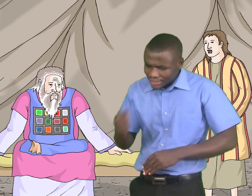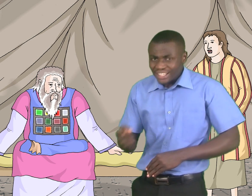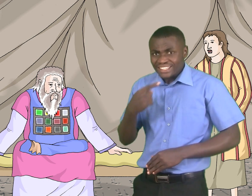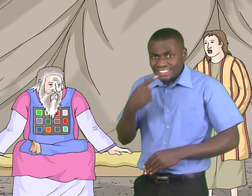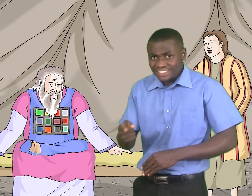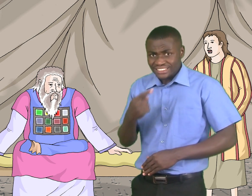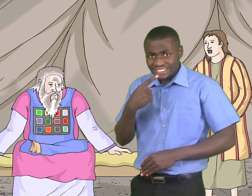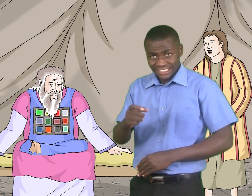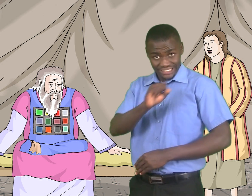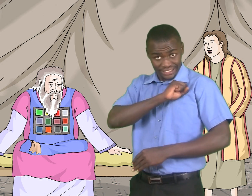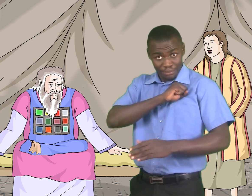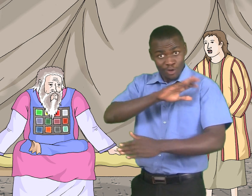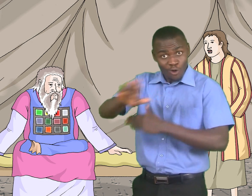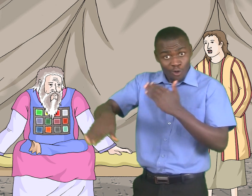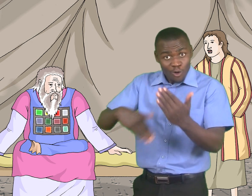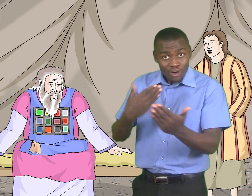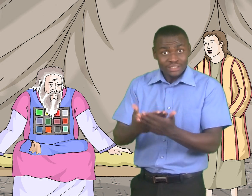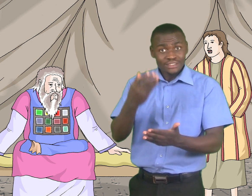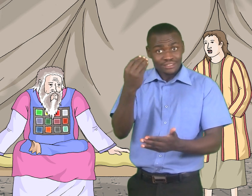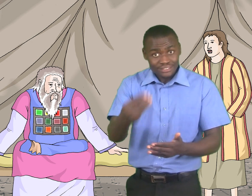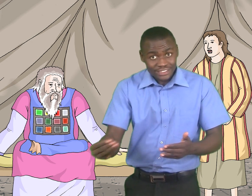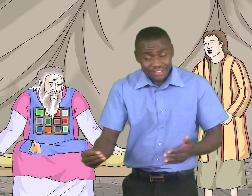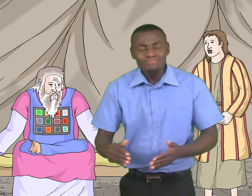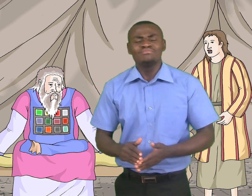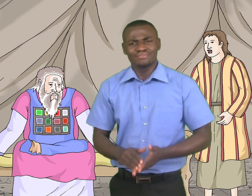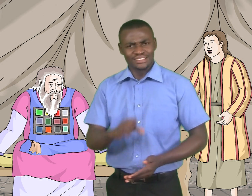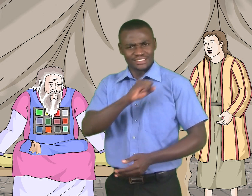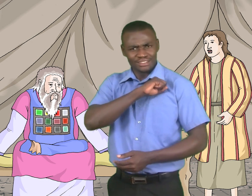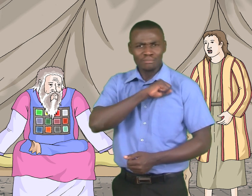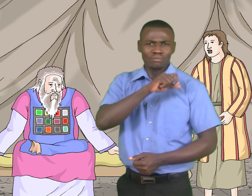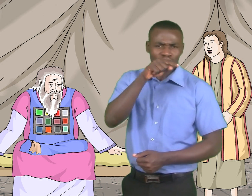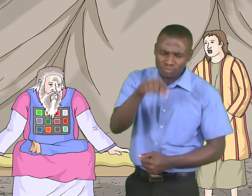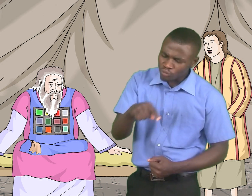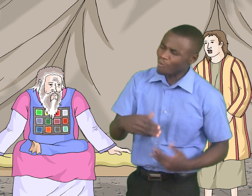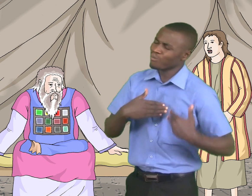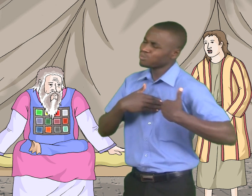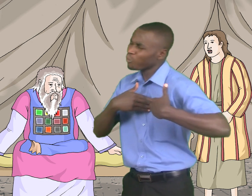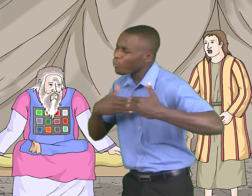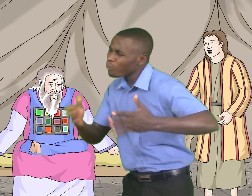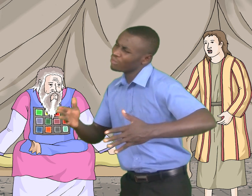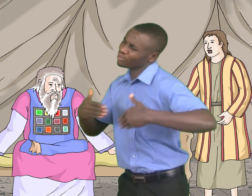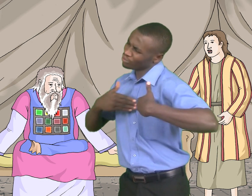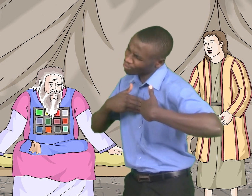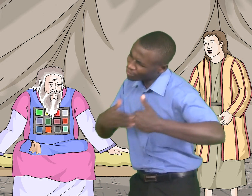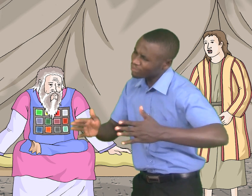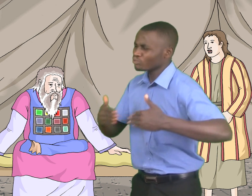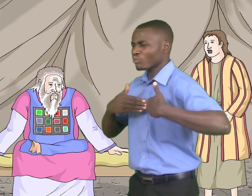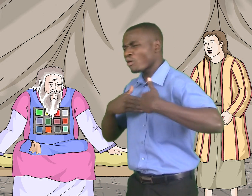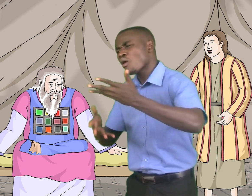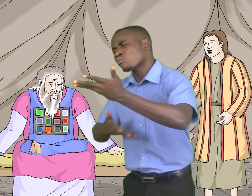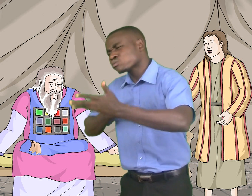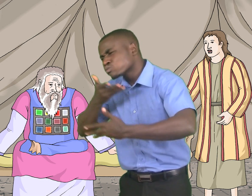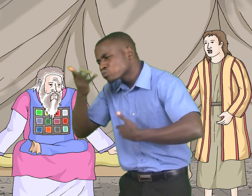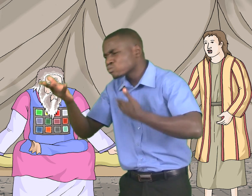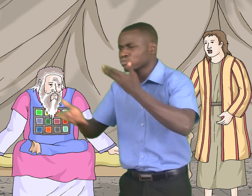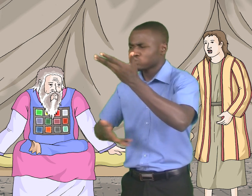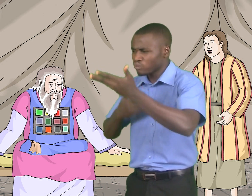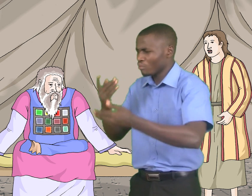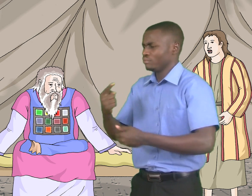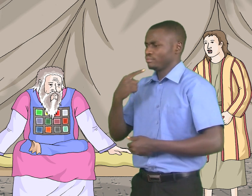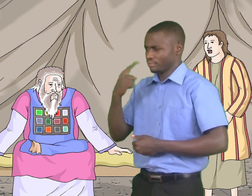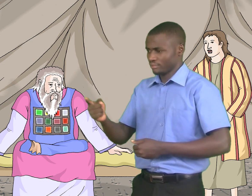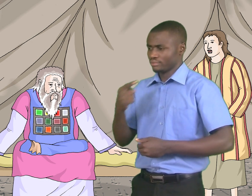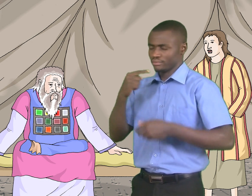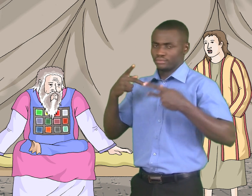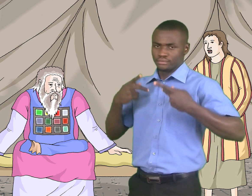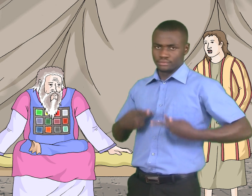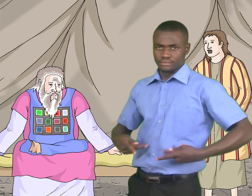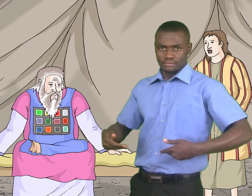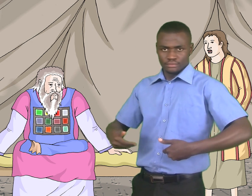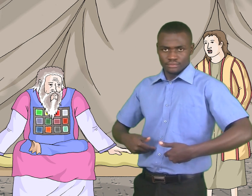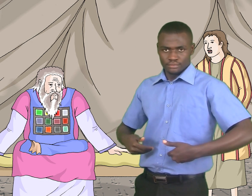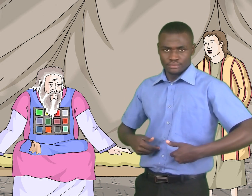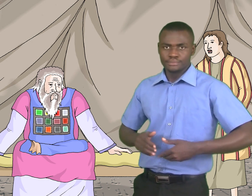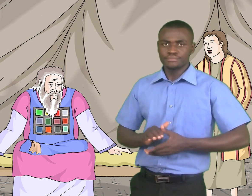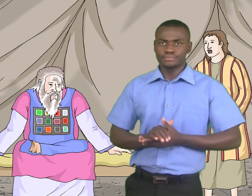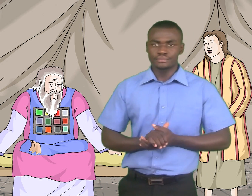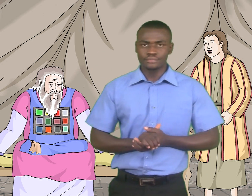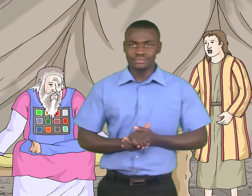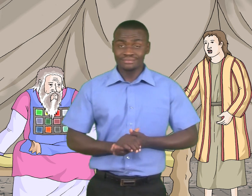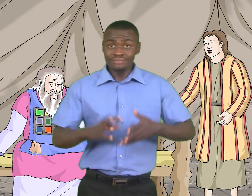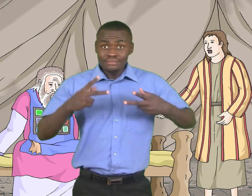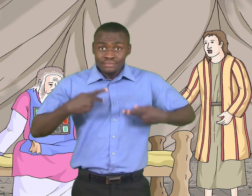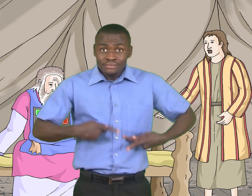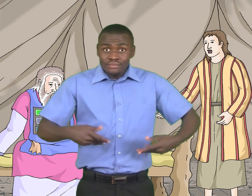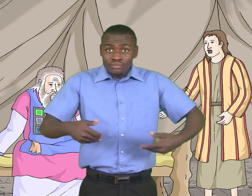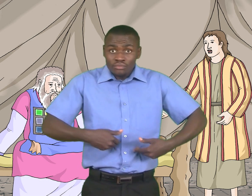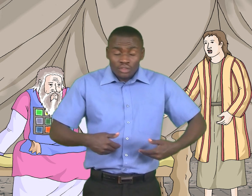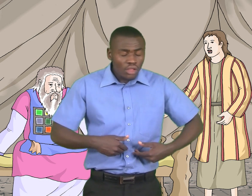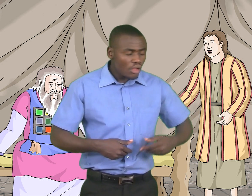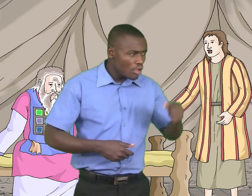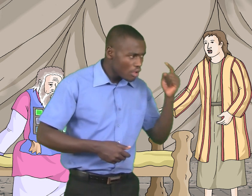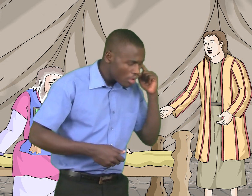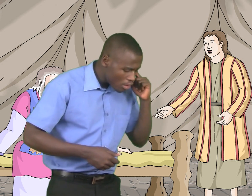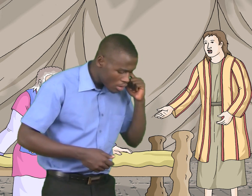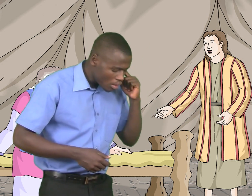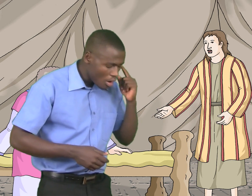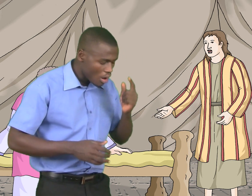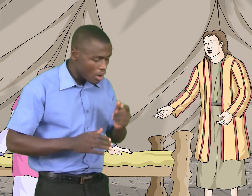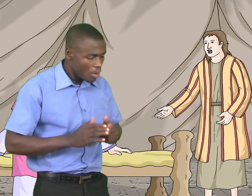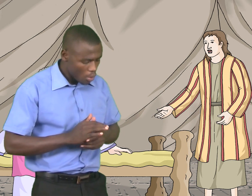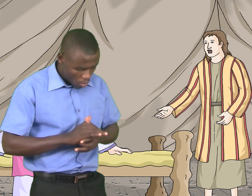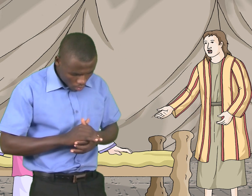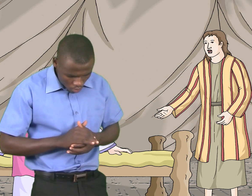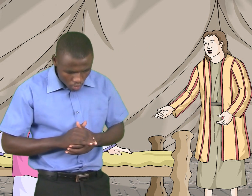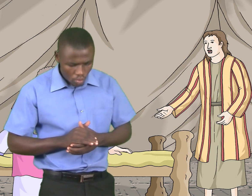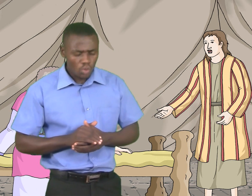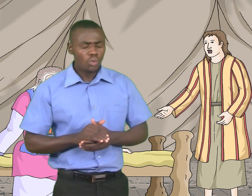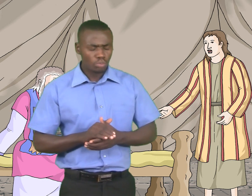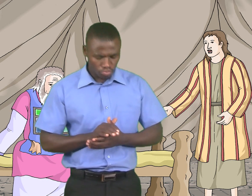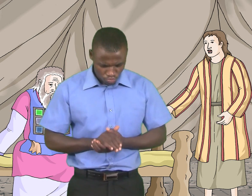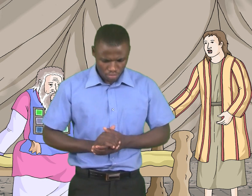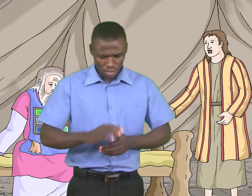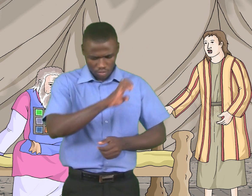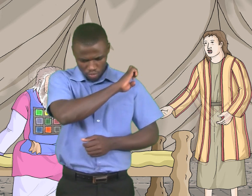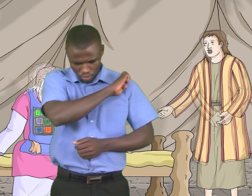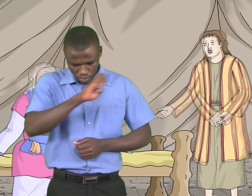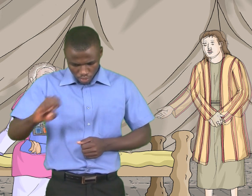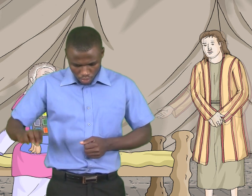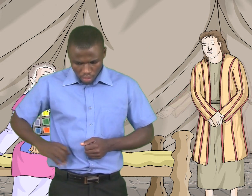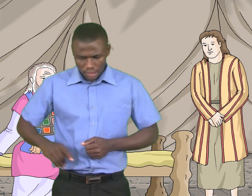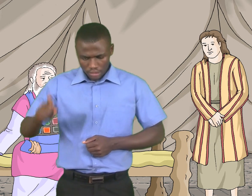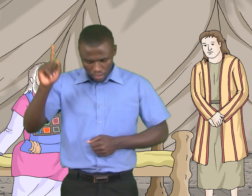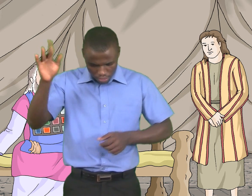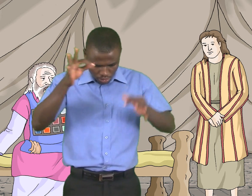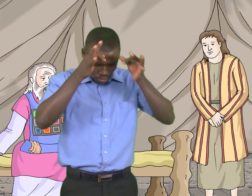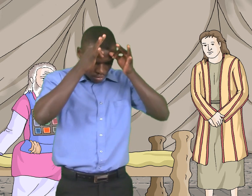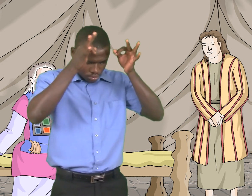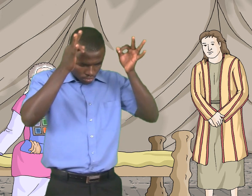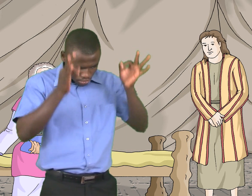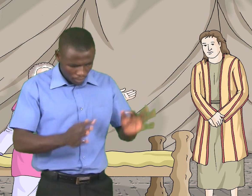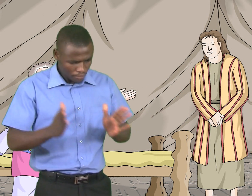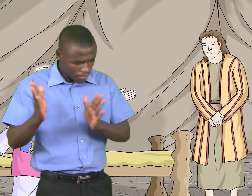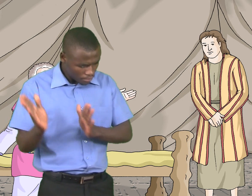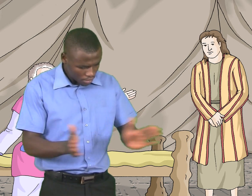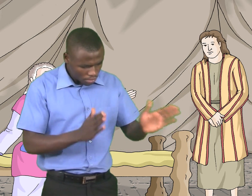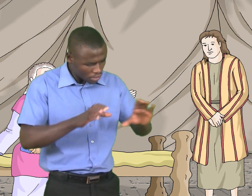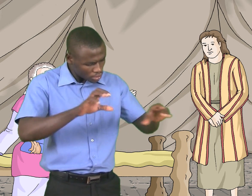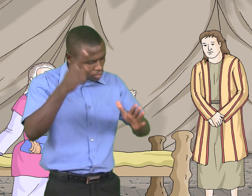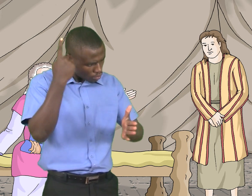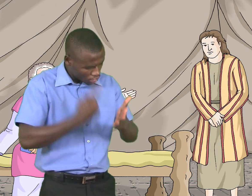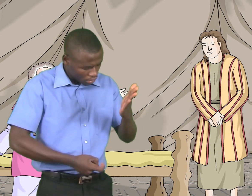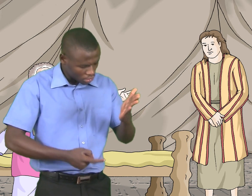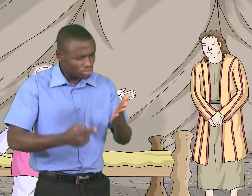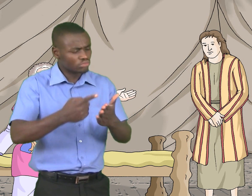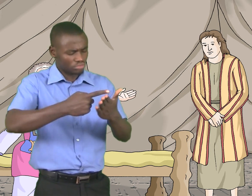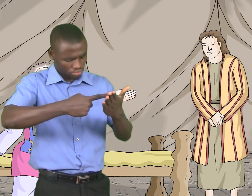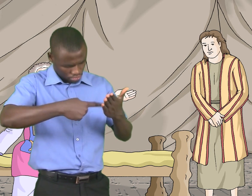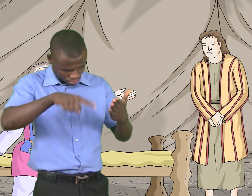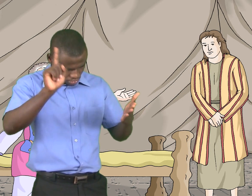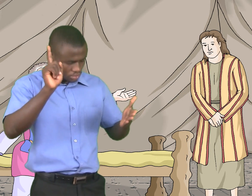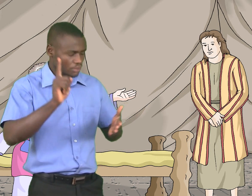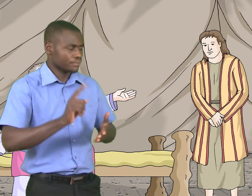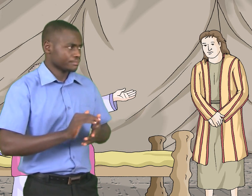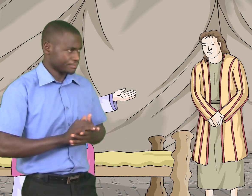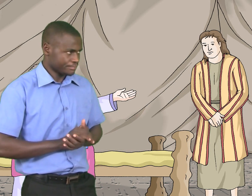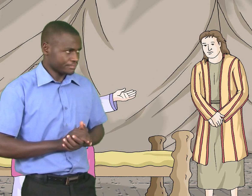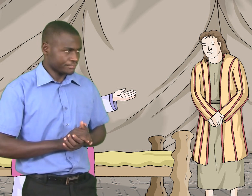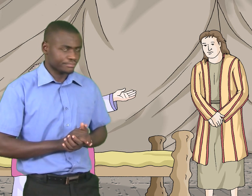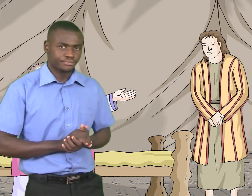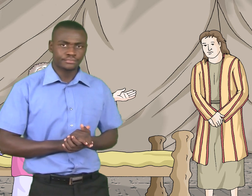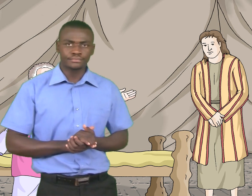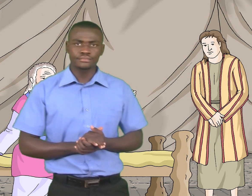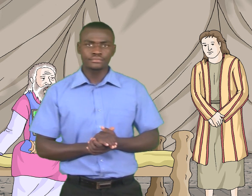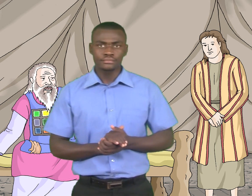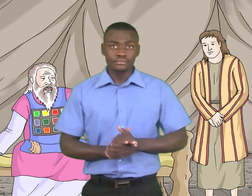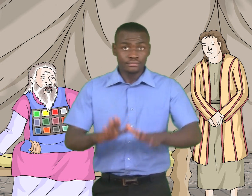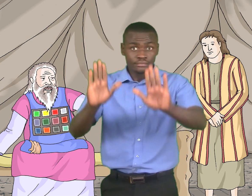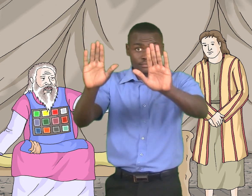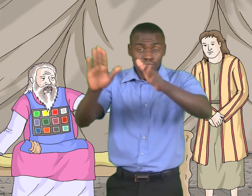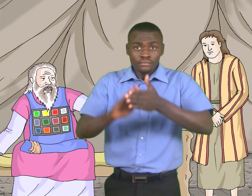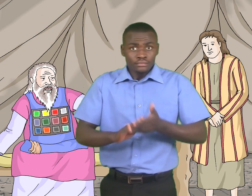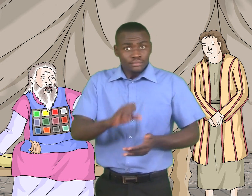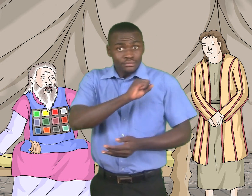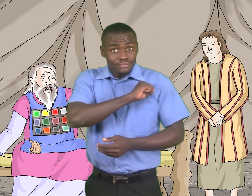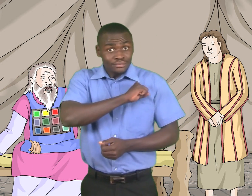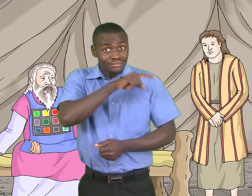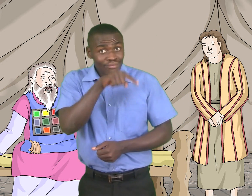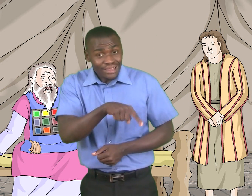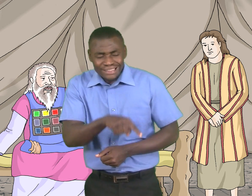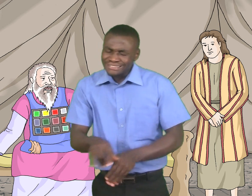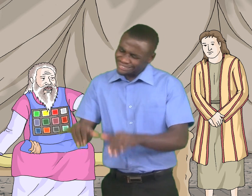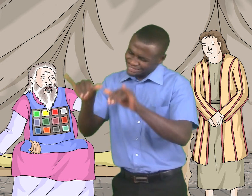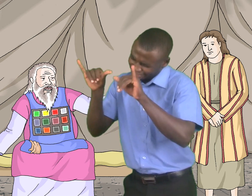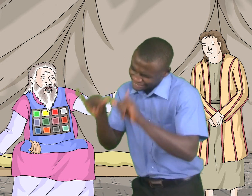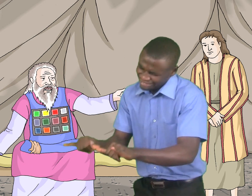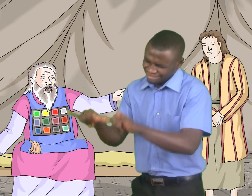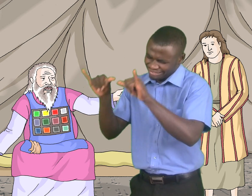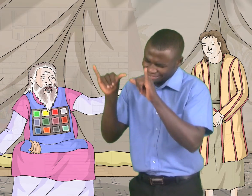So Samuel told him everything and did not hide a thing from him. “He is the LORD,” replied Eli.